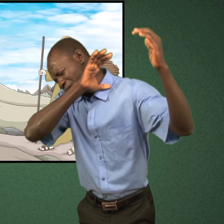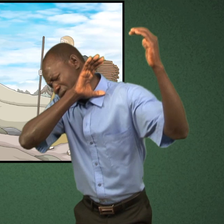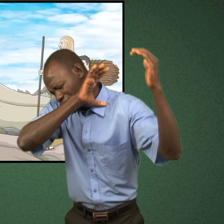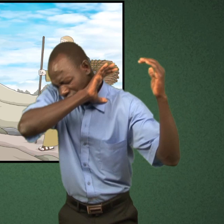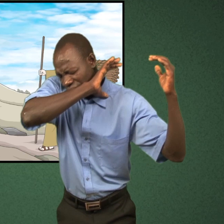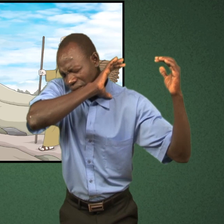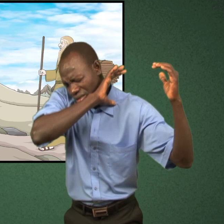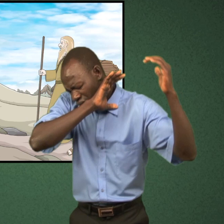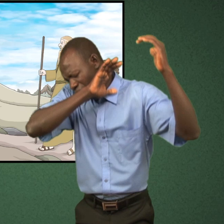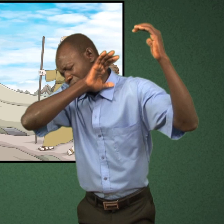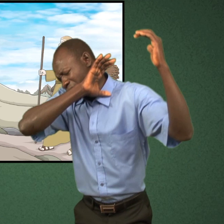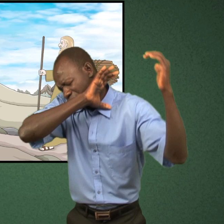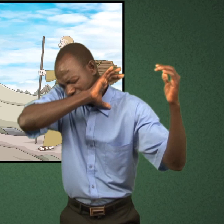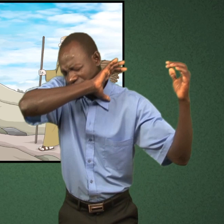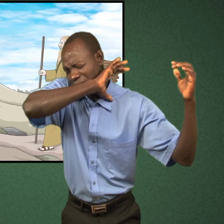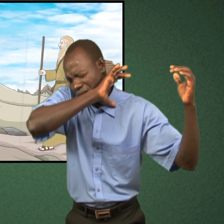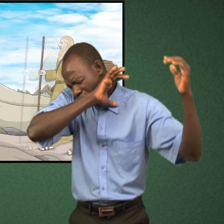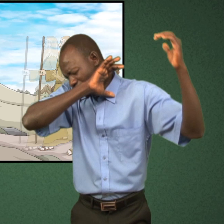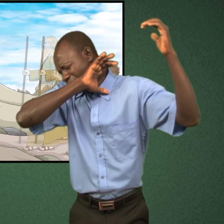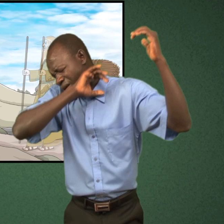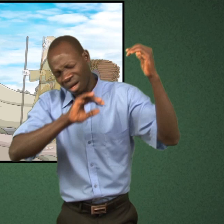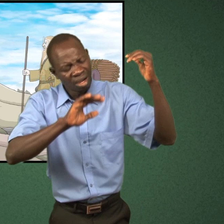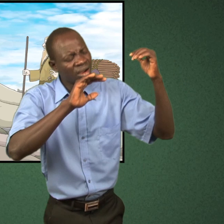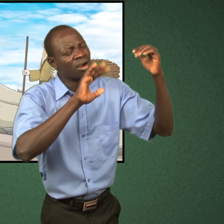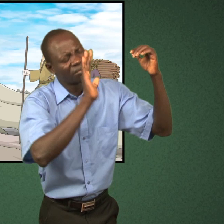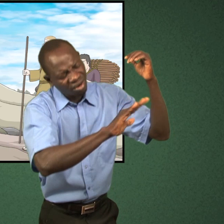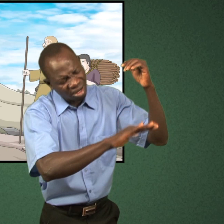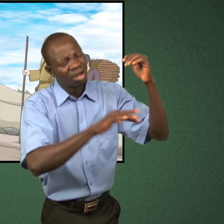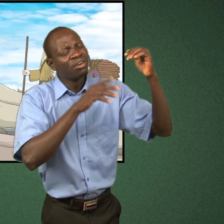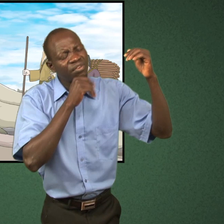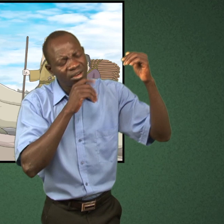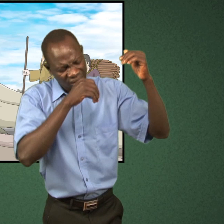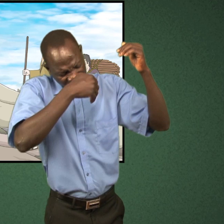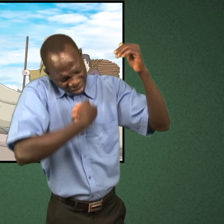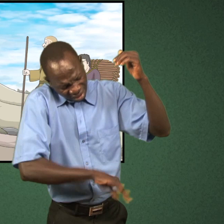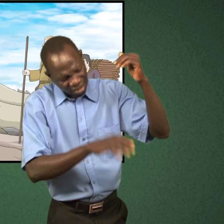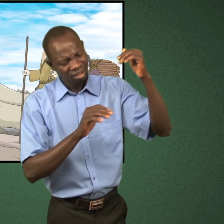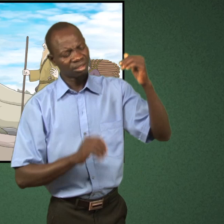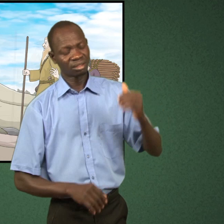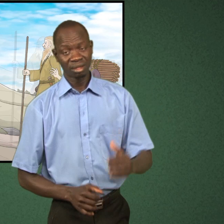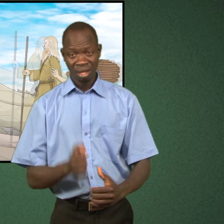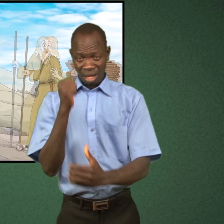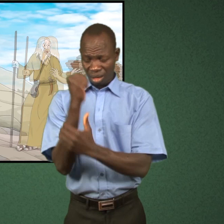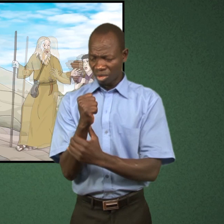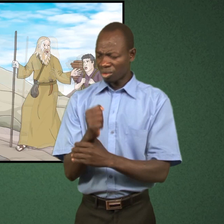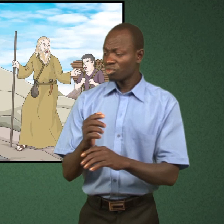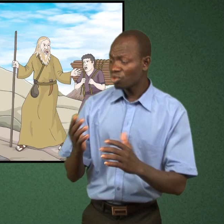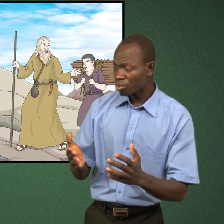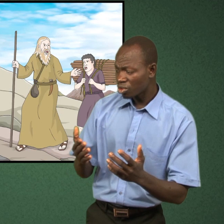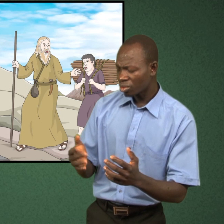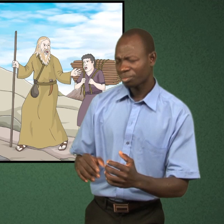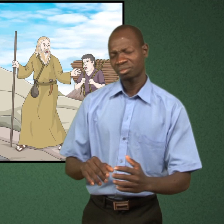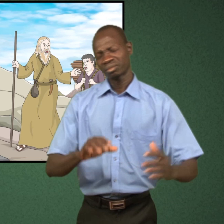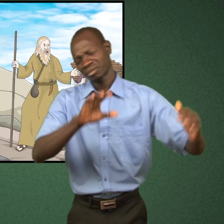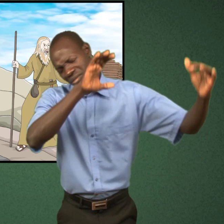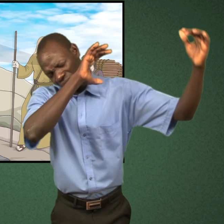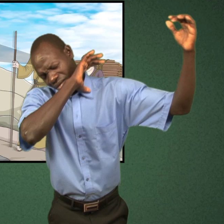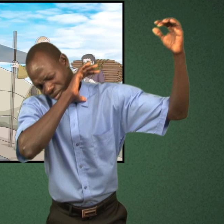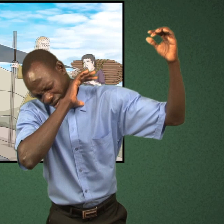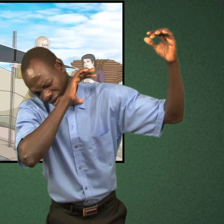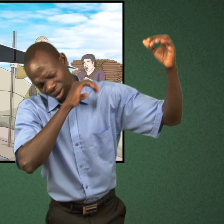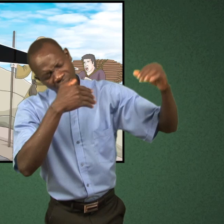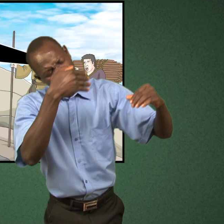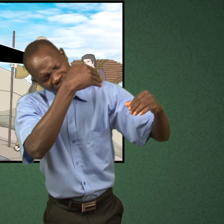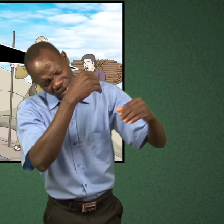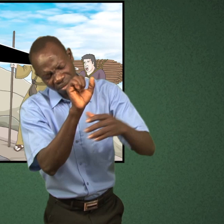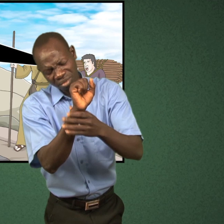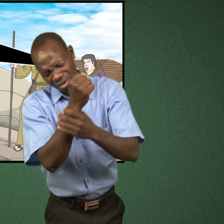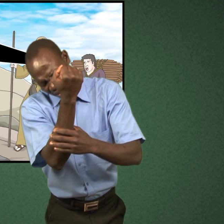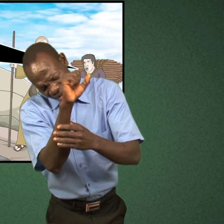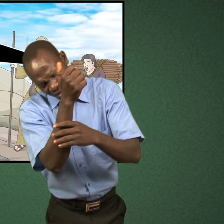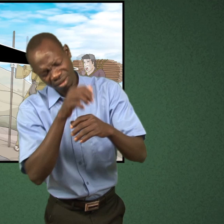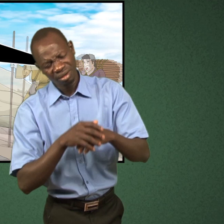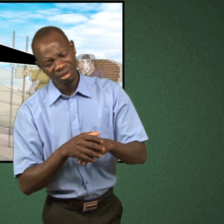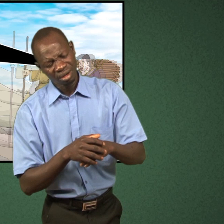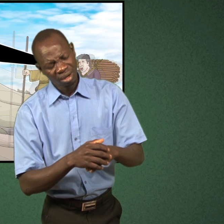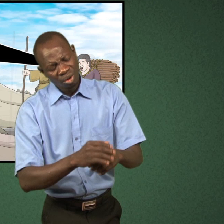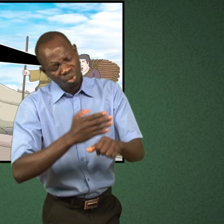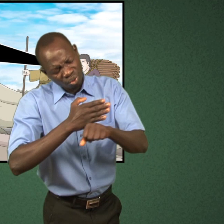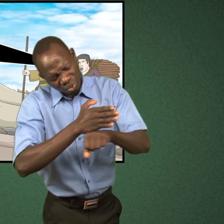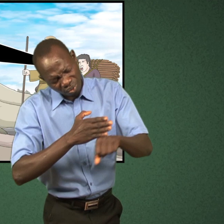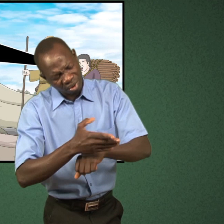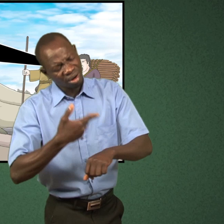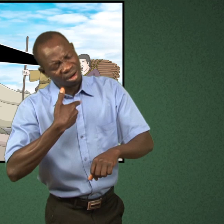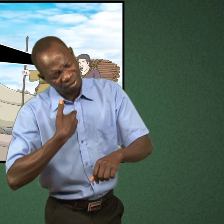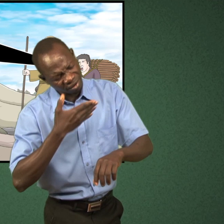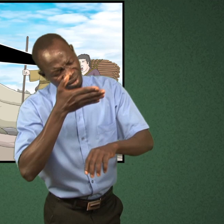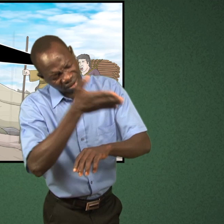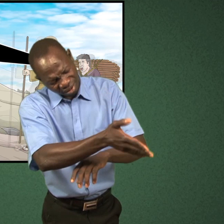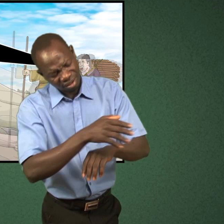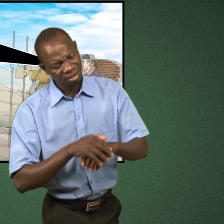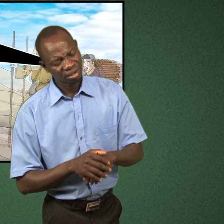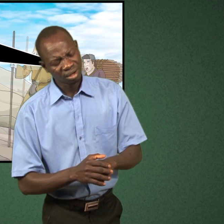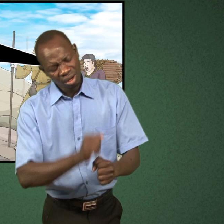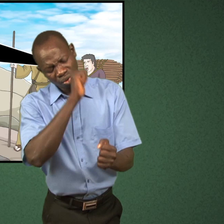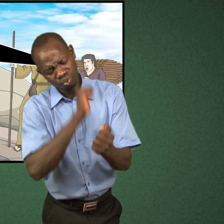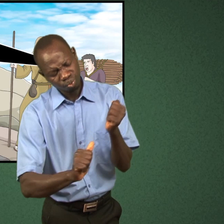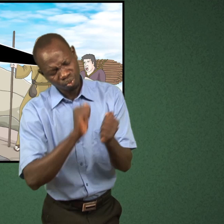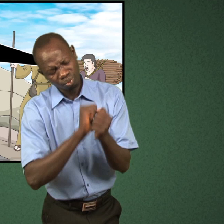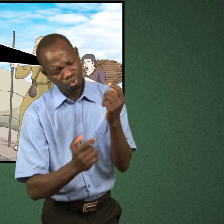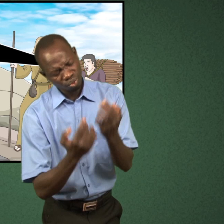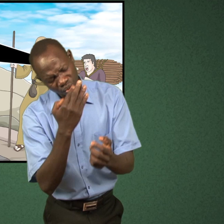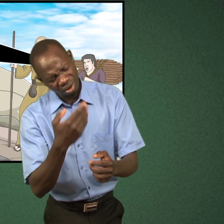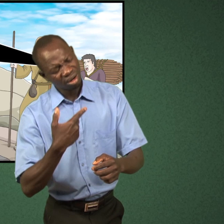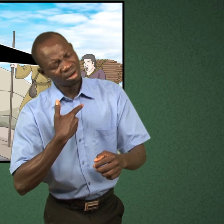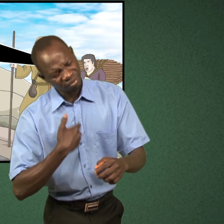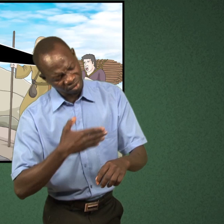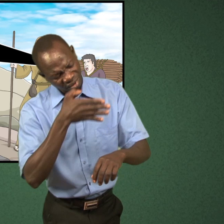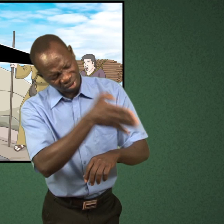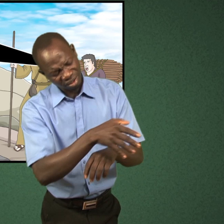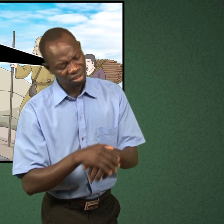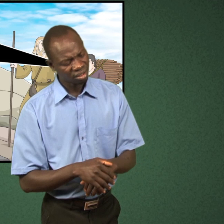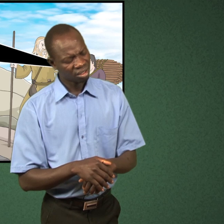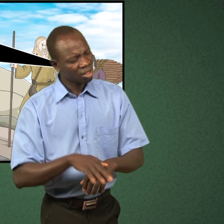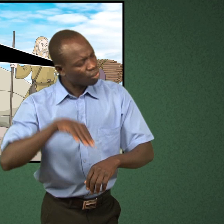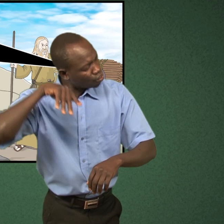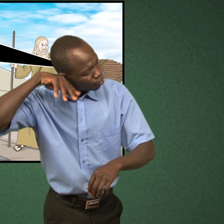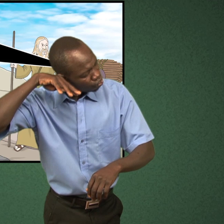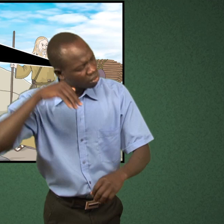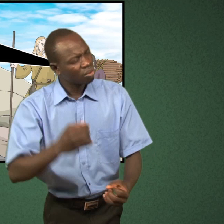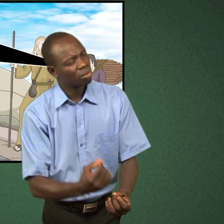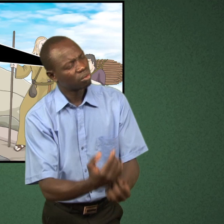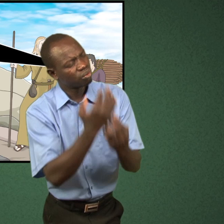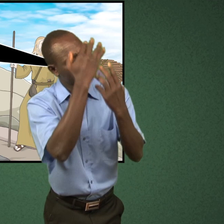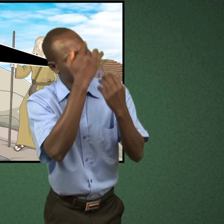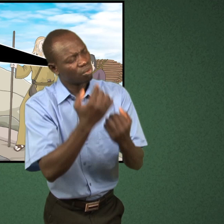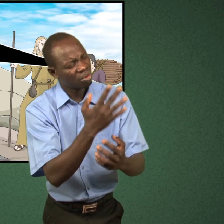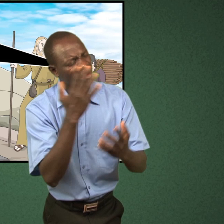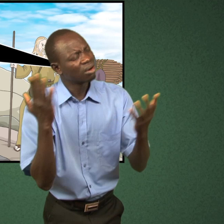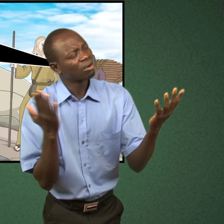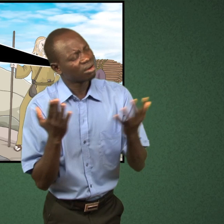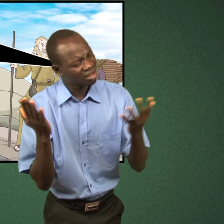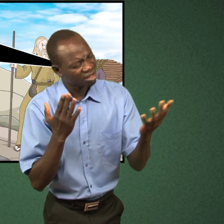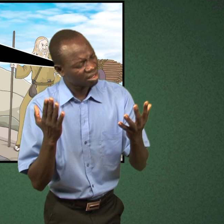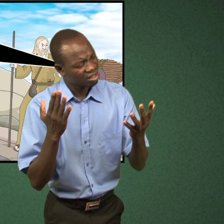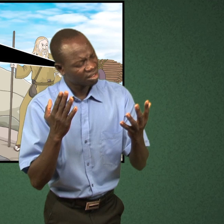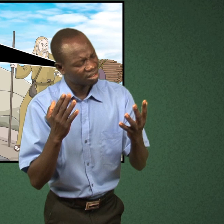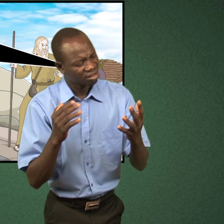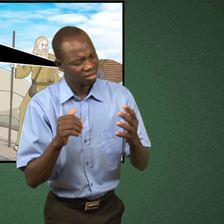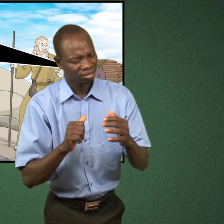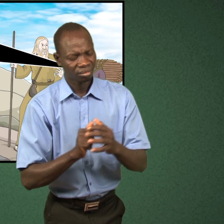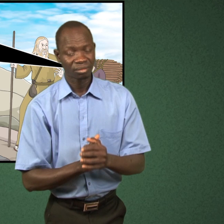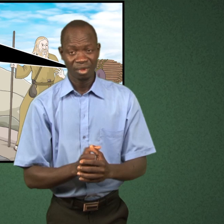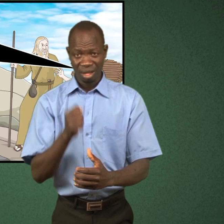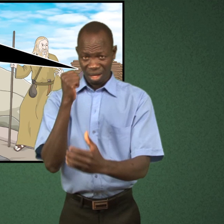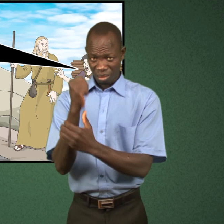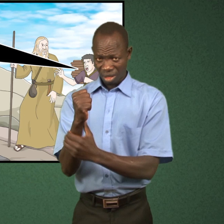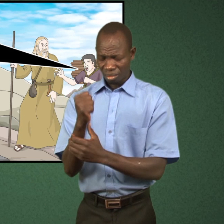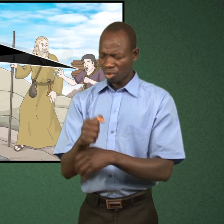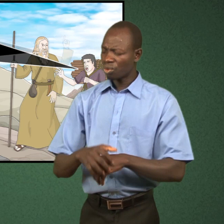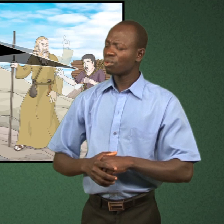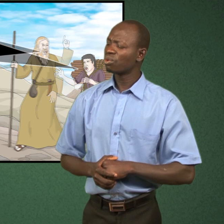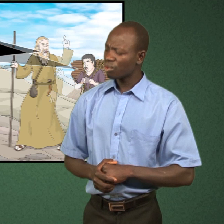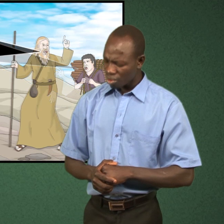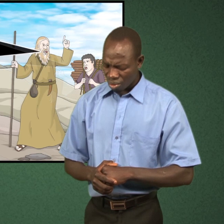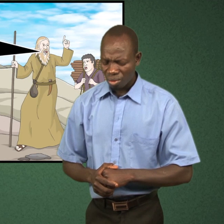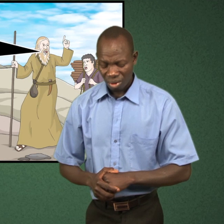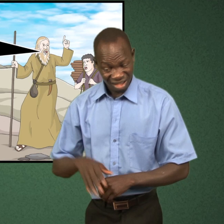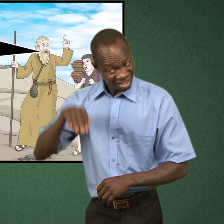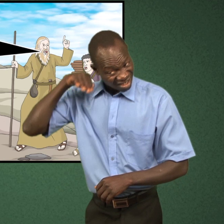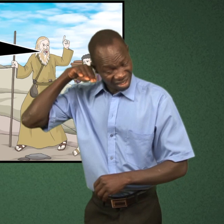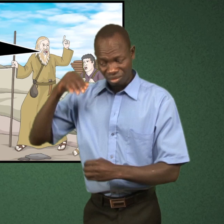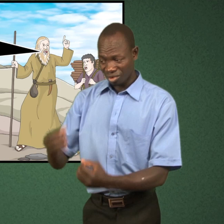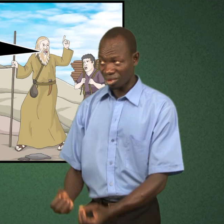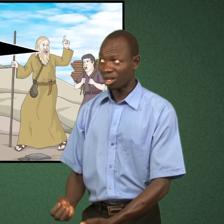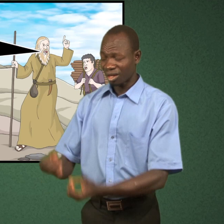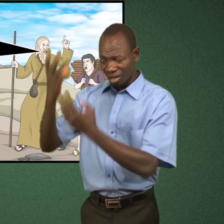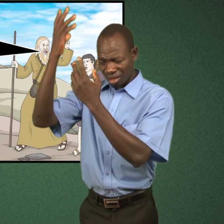“Here I am, my son,” he replied. “The fire and the wood are here,” said Isaac, “but where is the lamb for the burnt offering?”